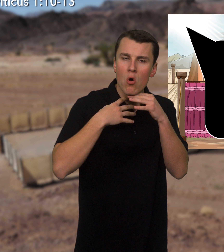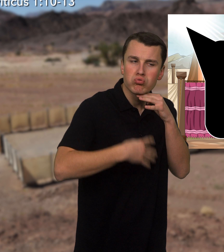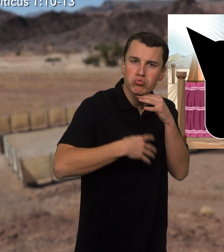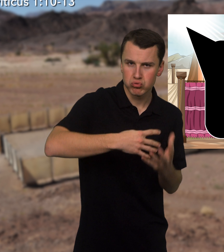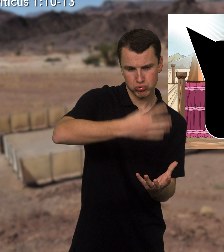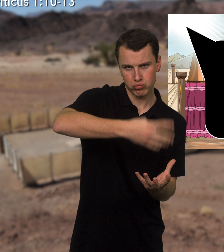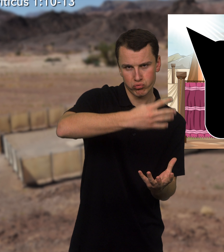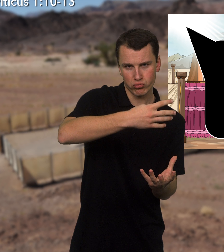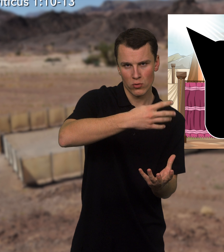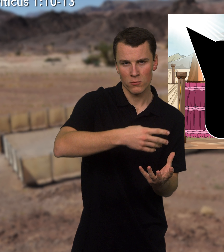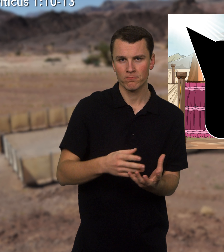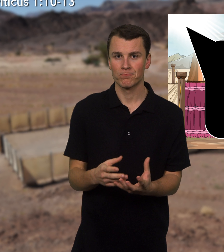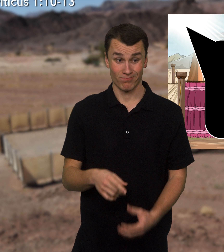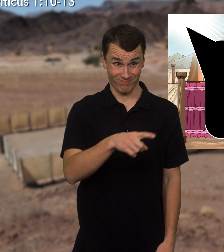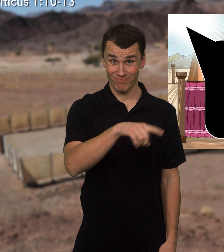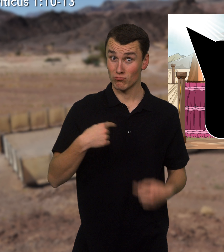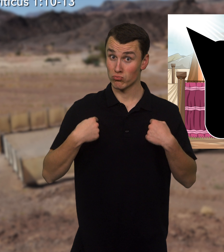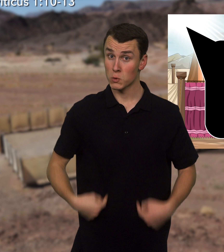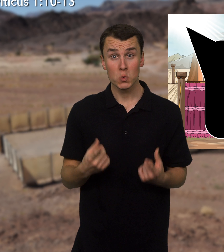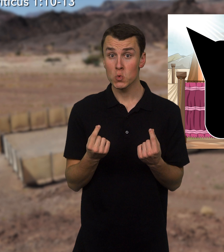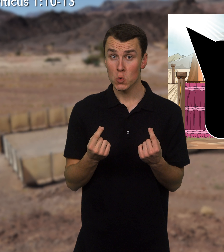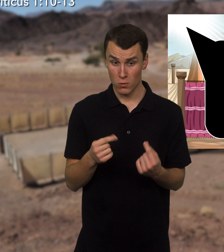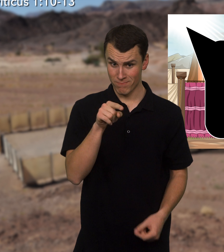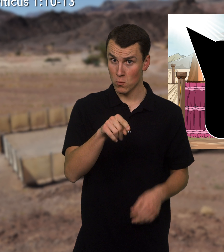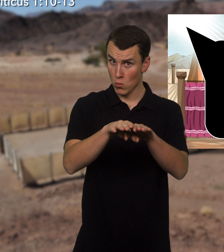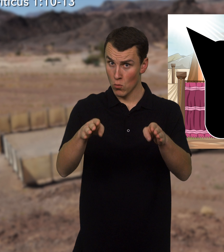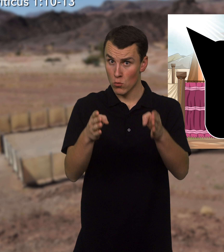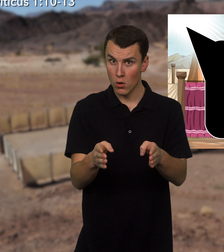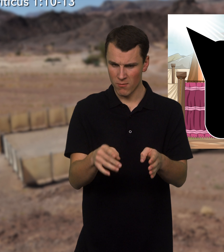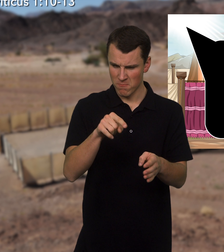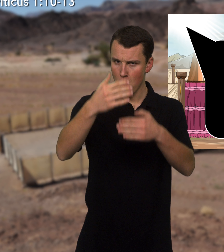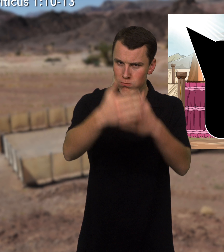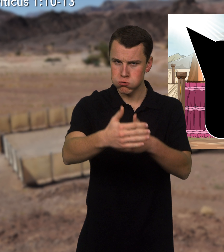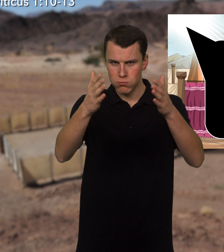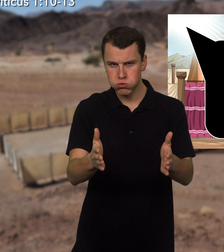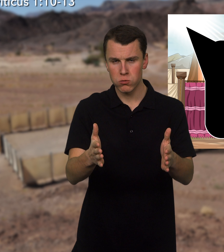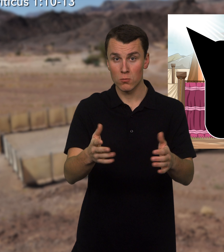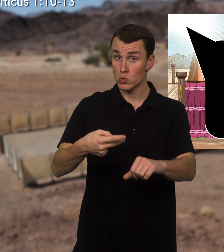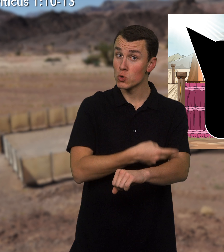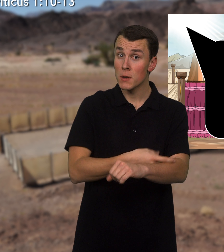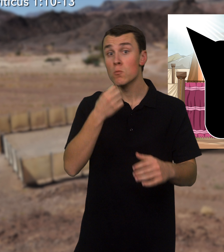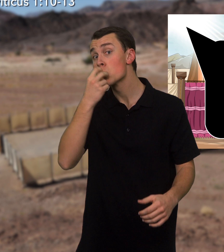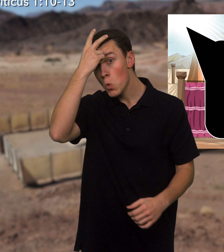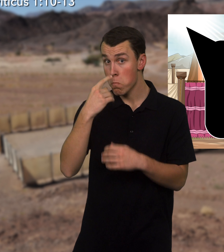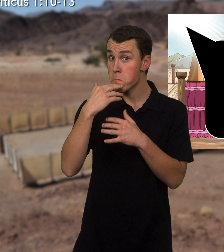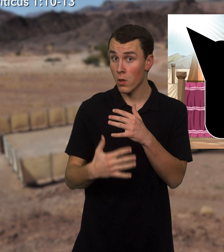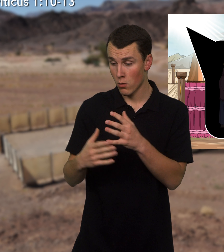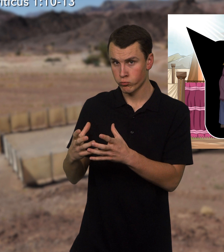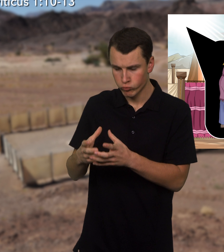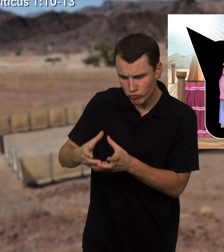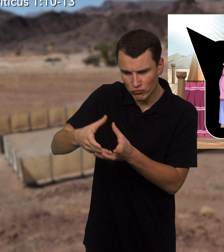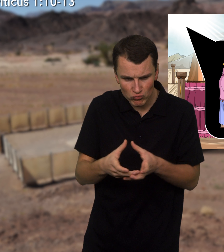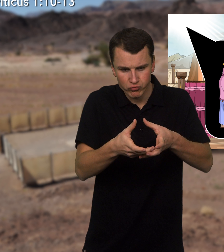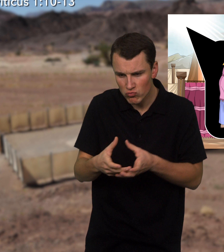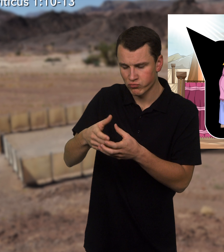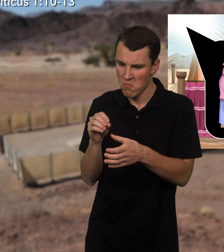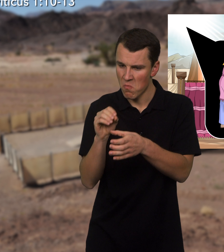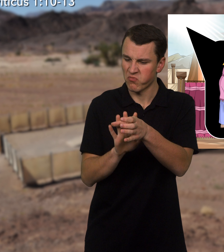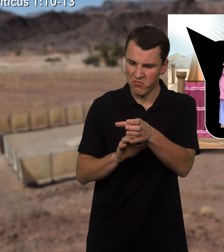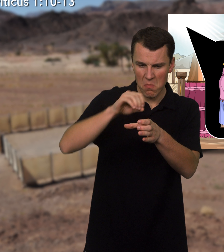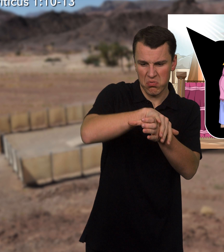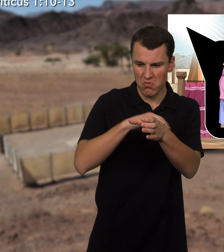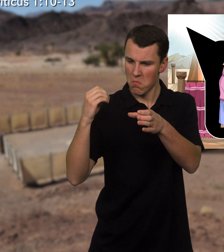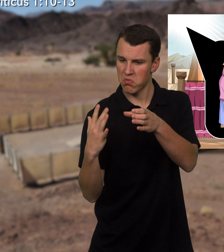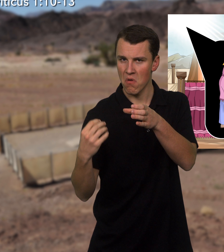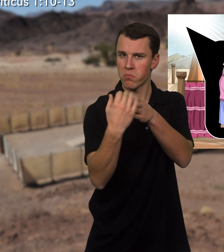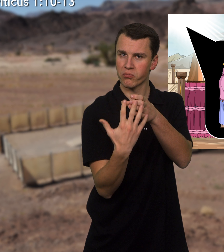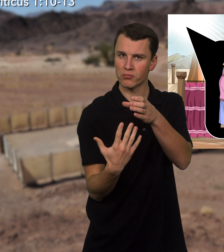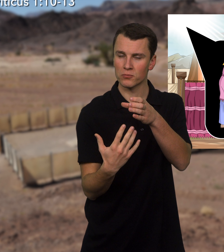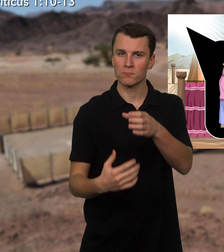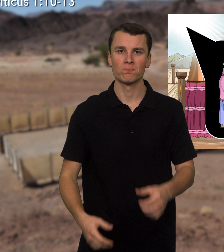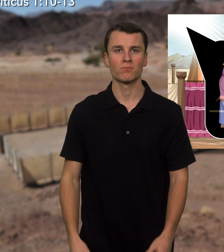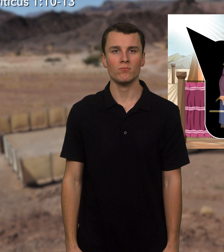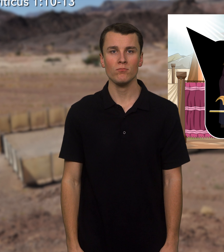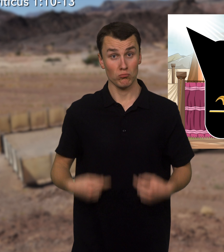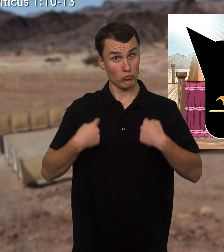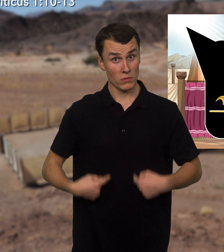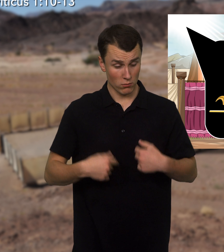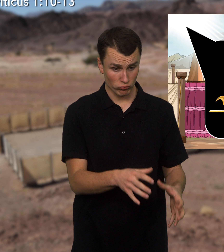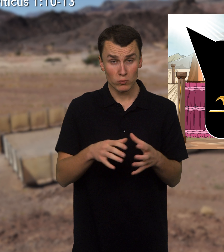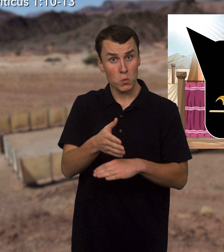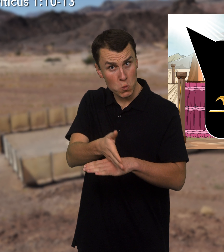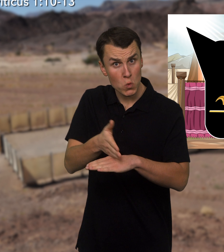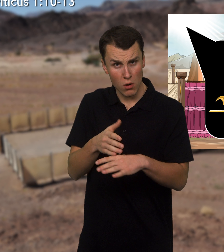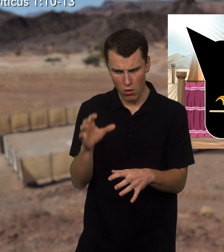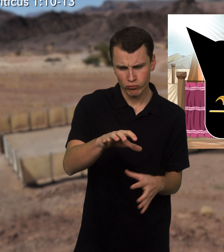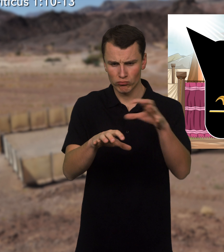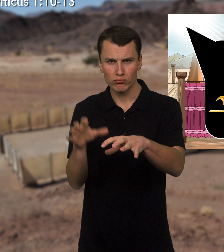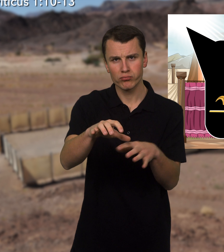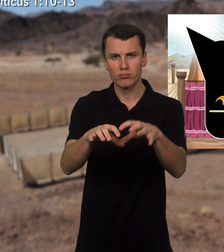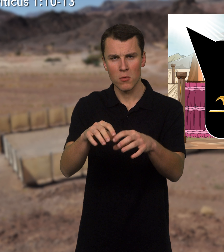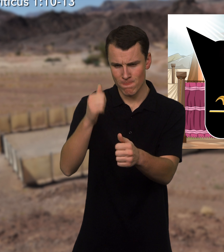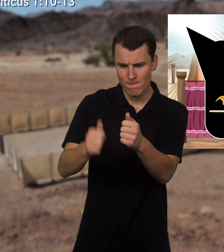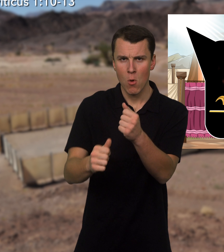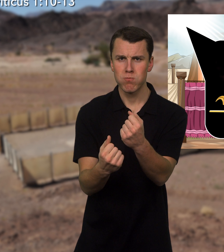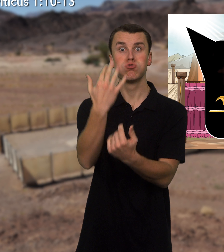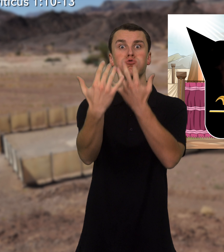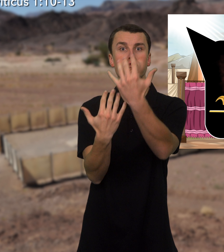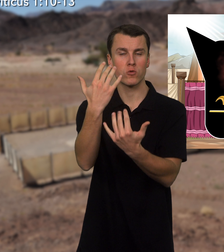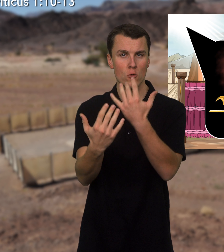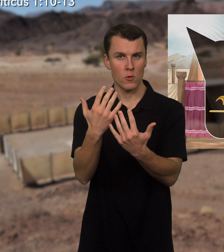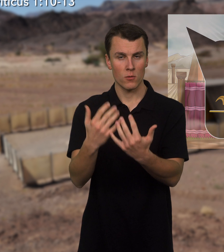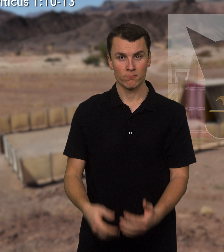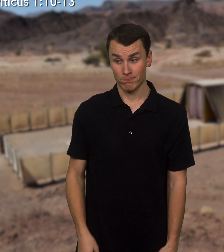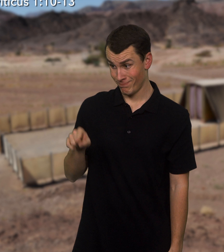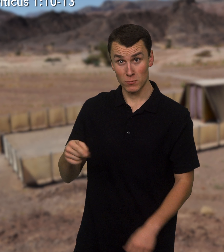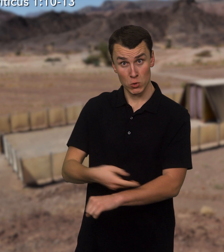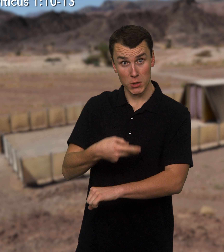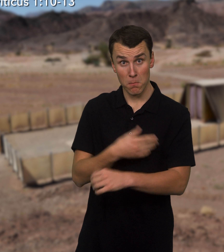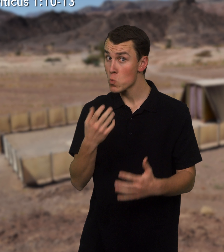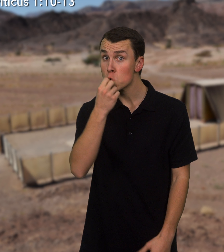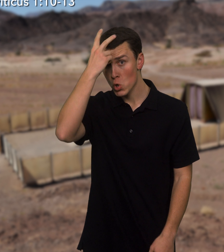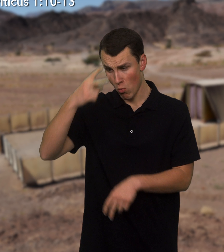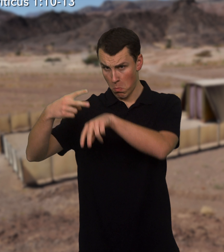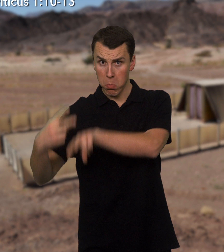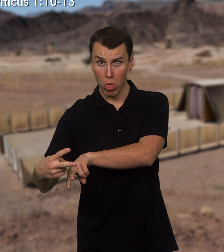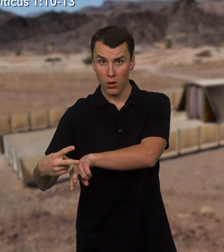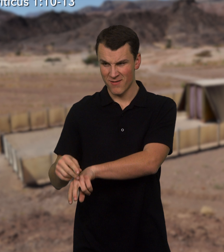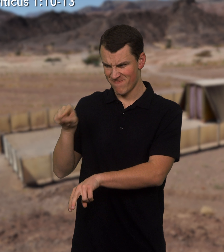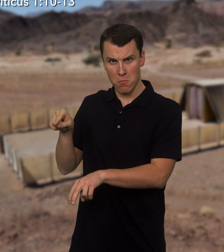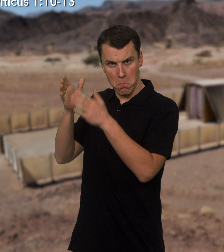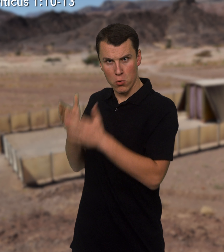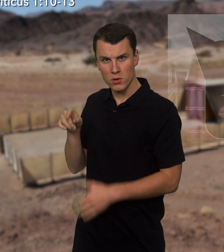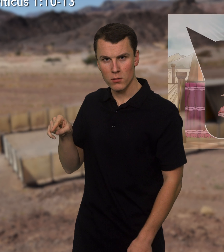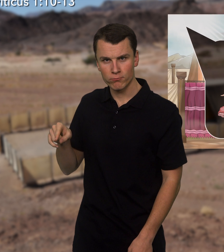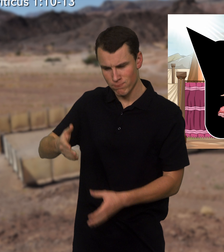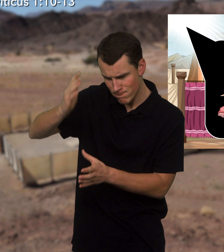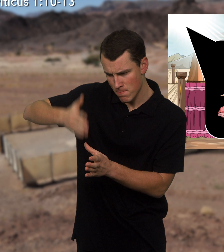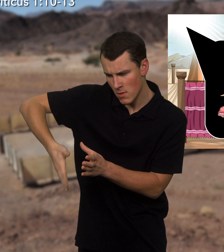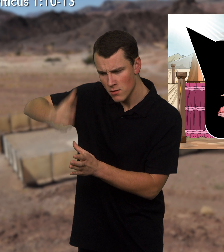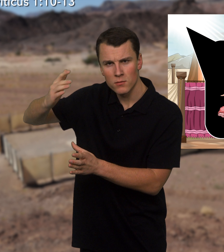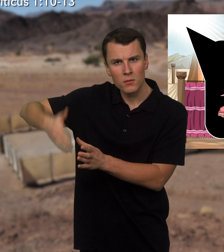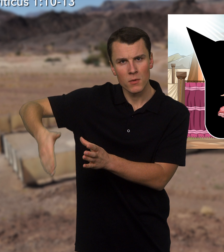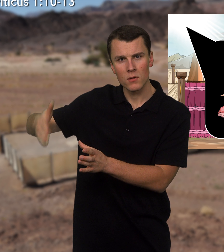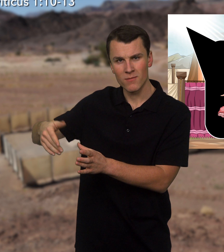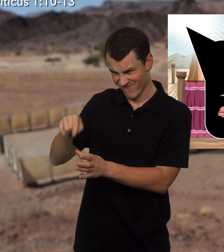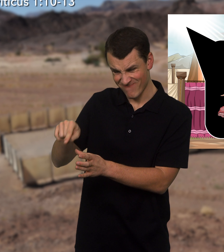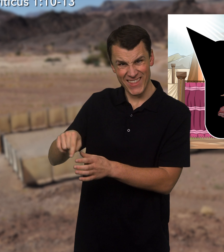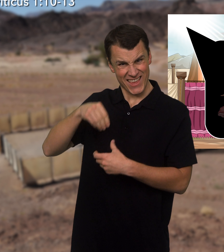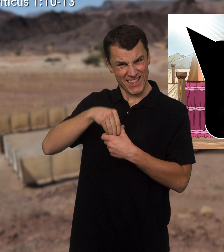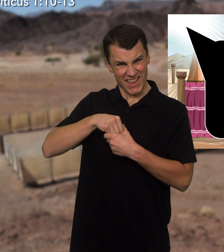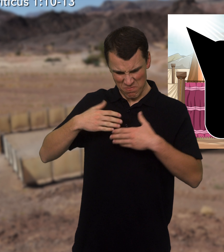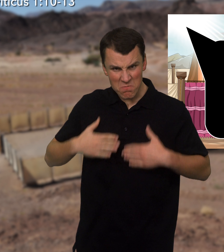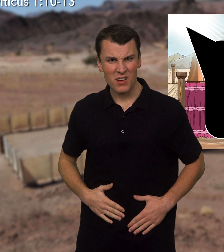He is to cut the animal into pieces, and the priest shall arrange them, including the head and fat, atop the burning wood that is on the altar.